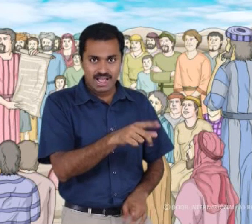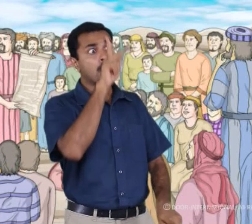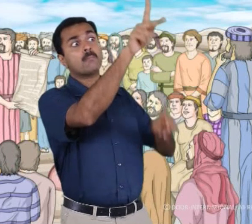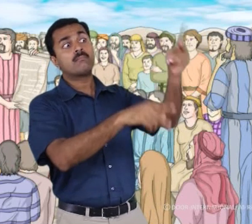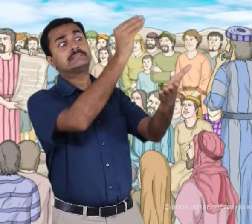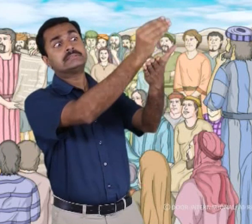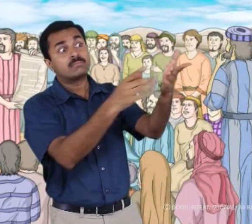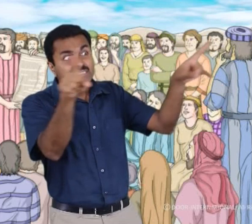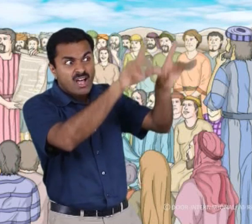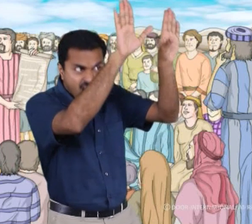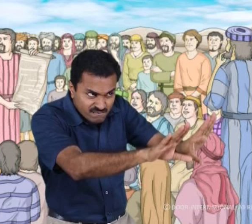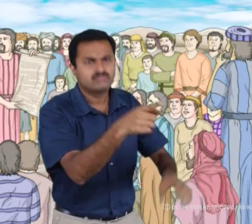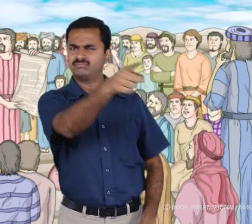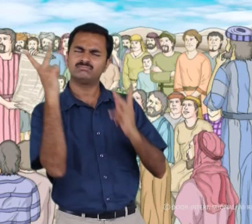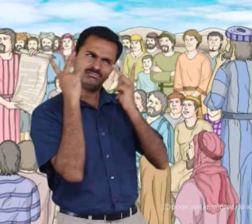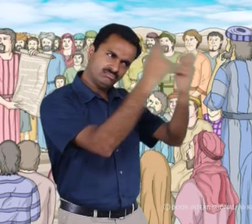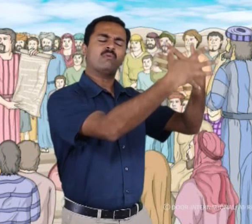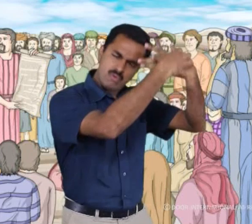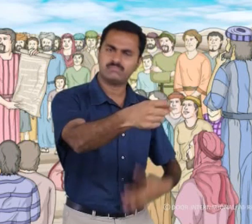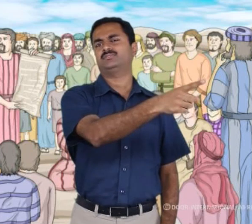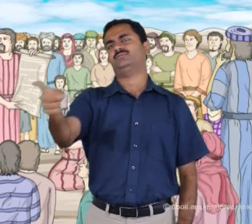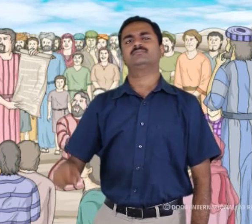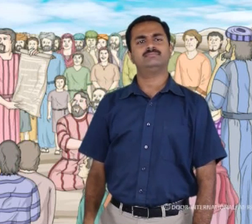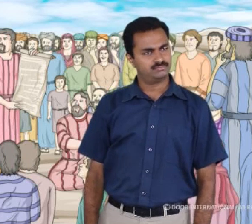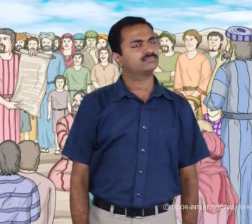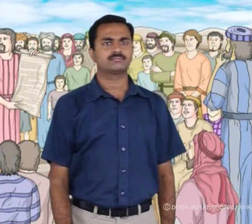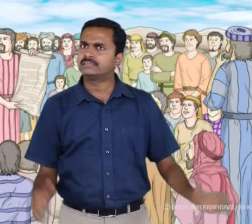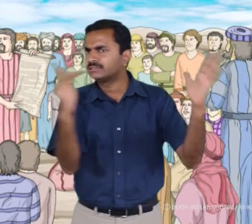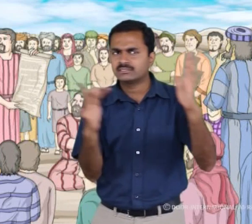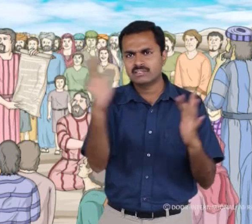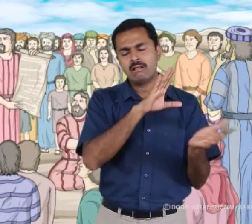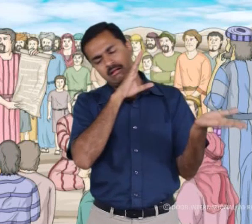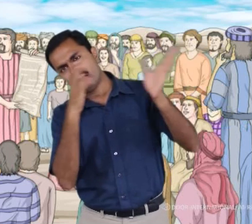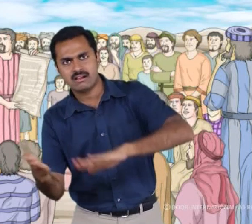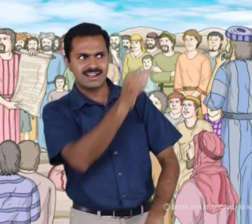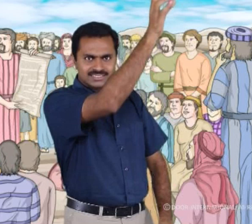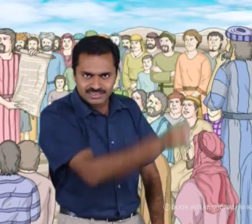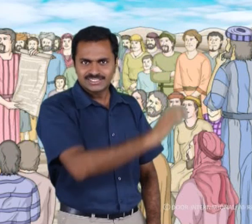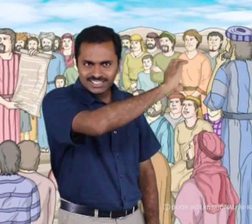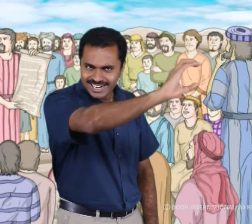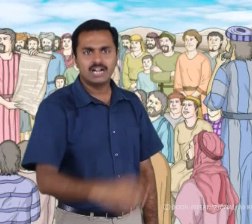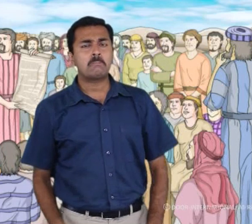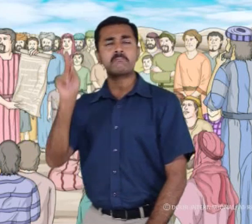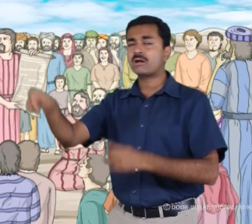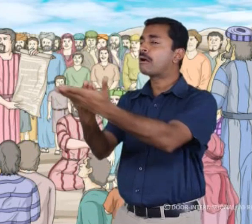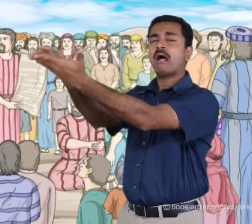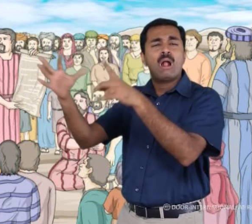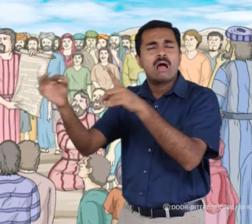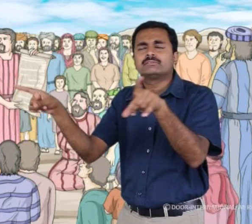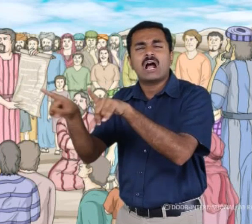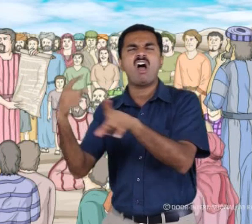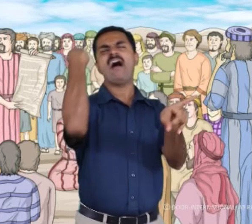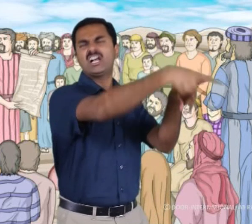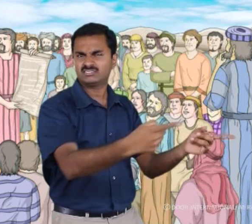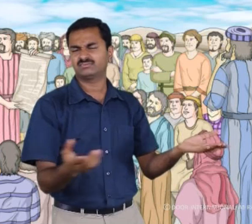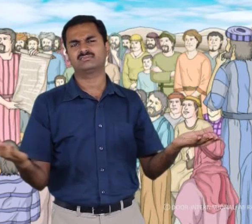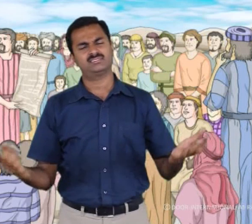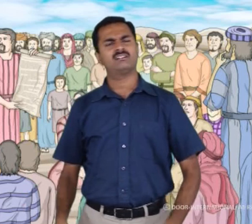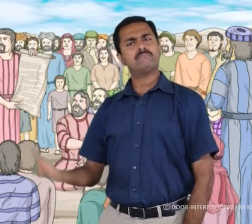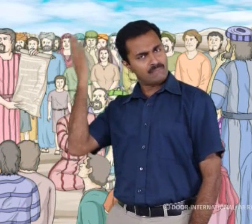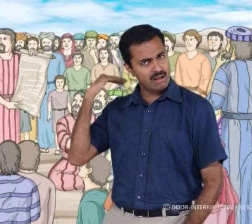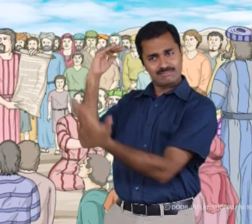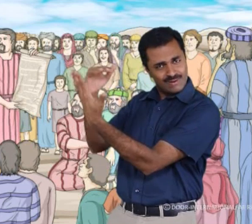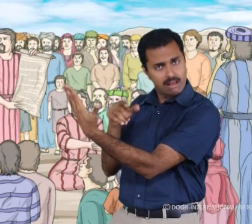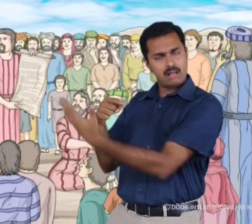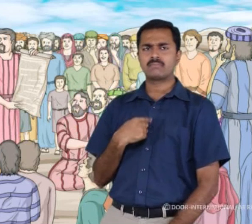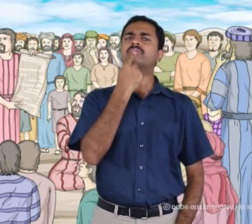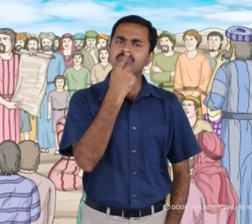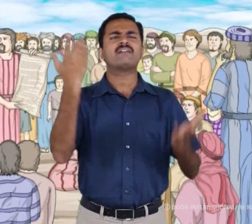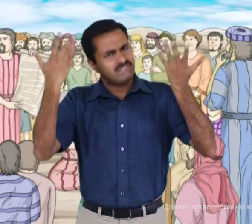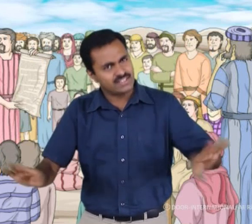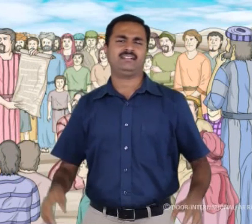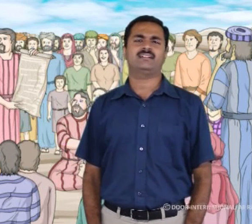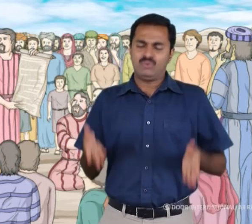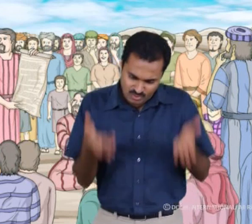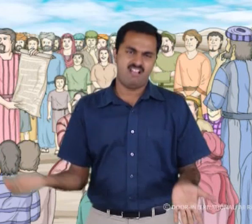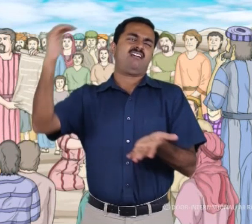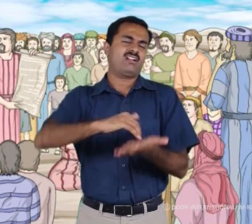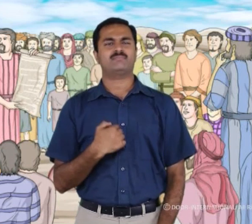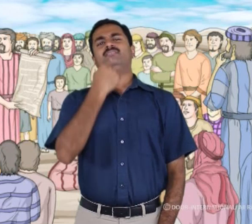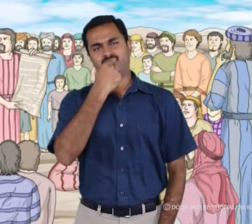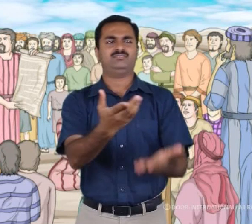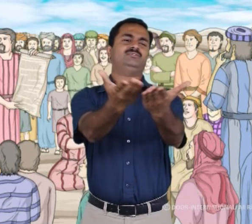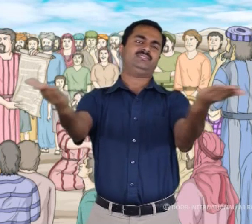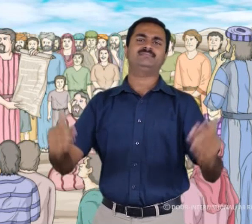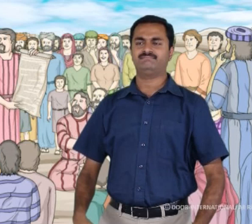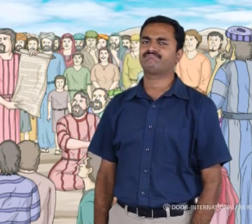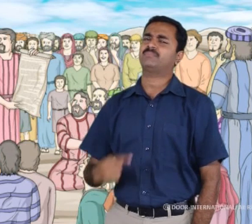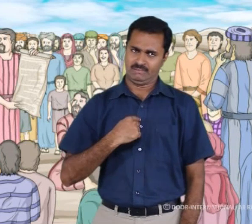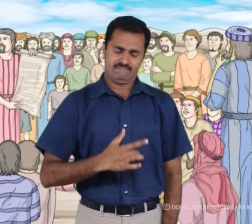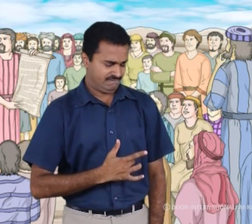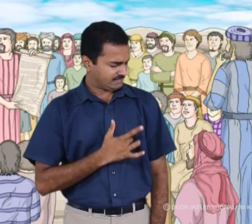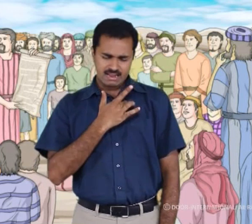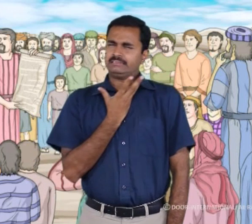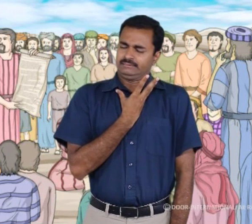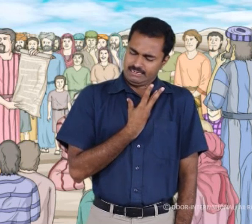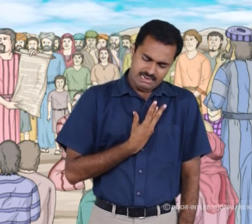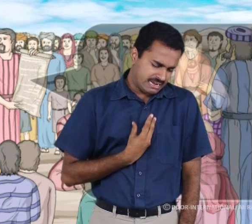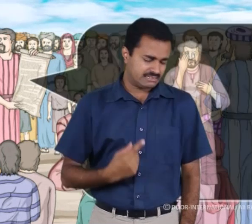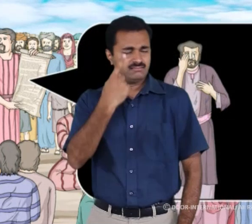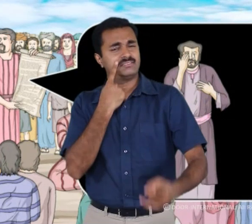Join one another in following my example, brothers, and carefully observe those who walk according to the pattern we set for you.